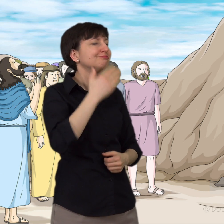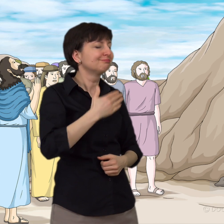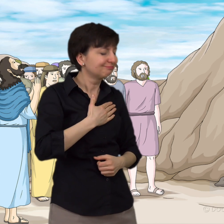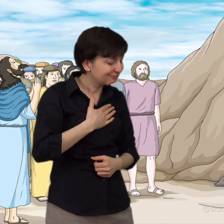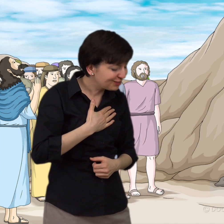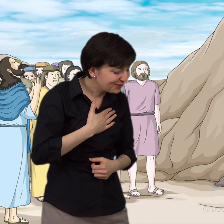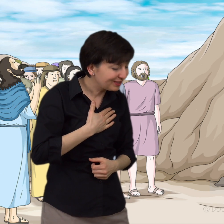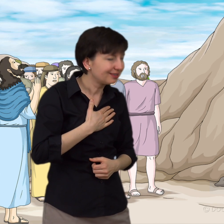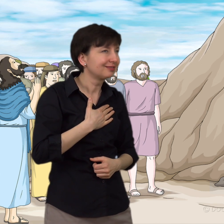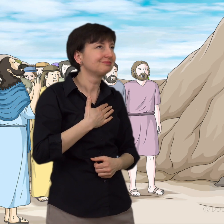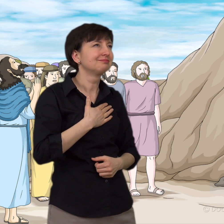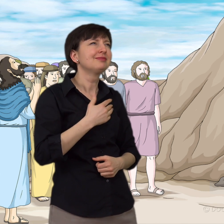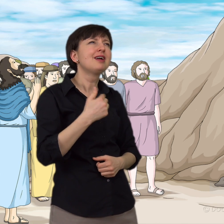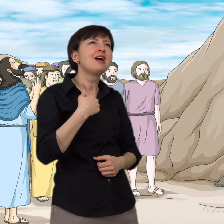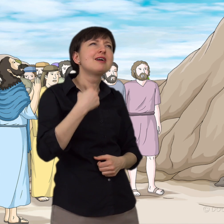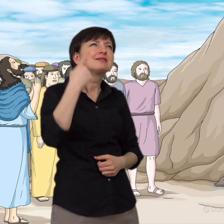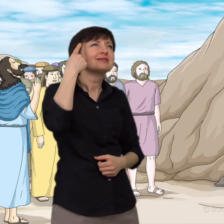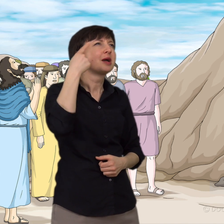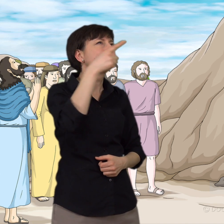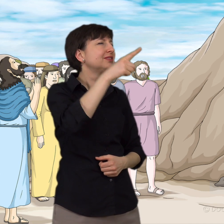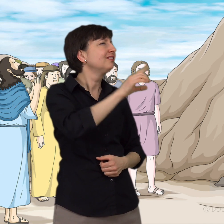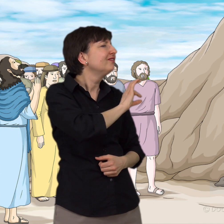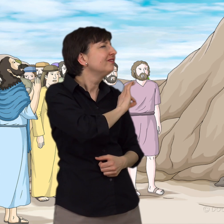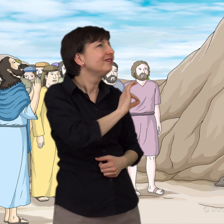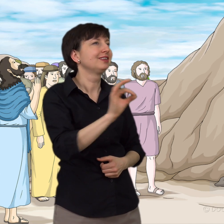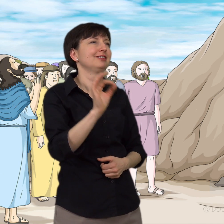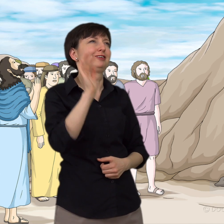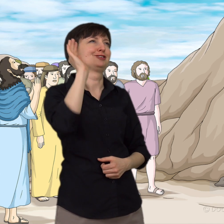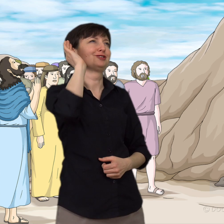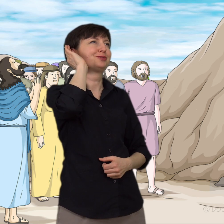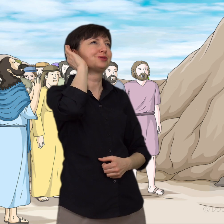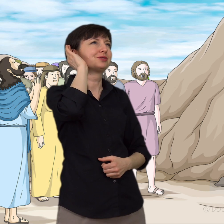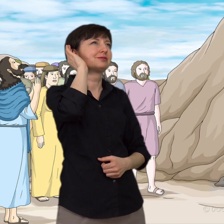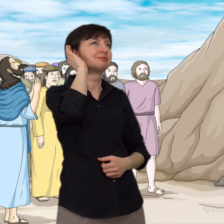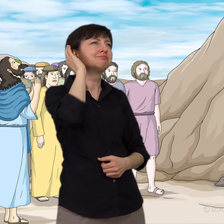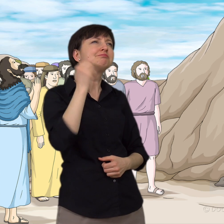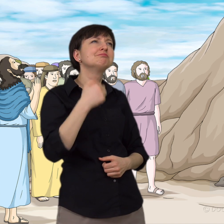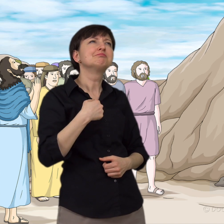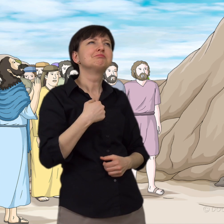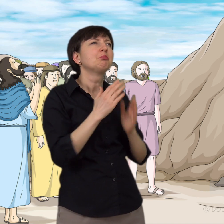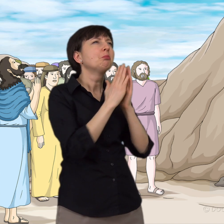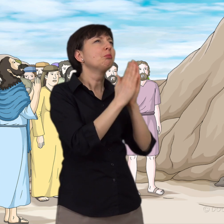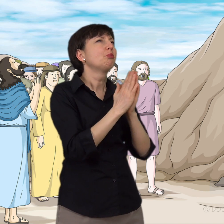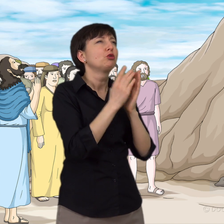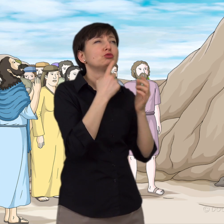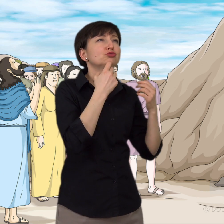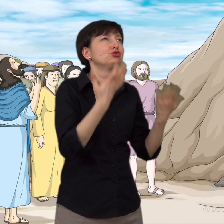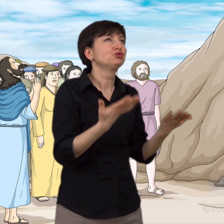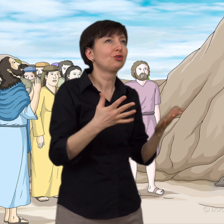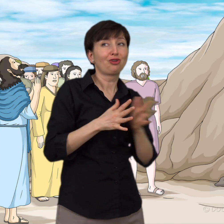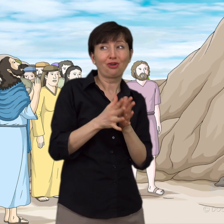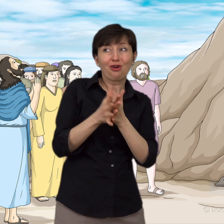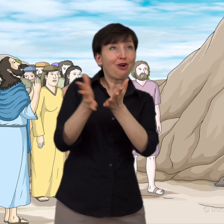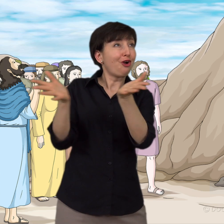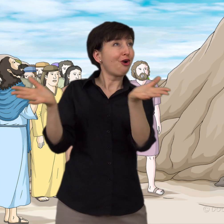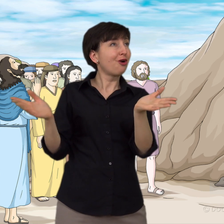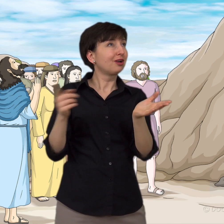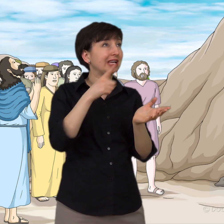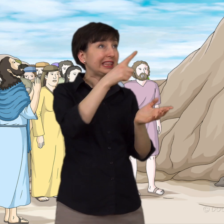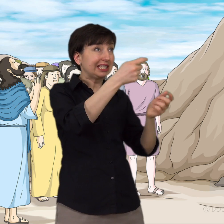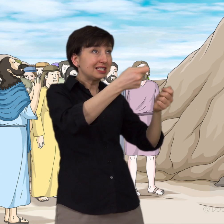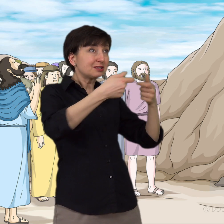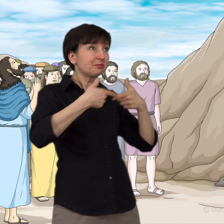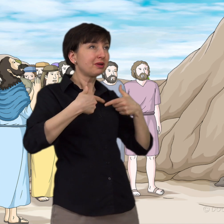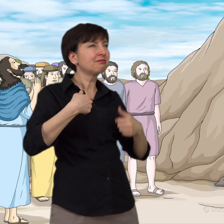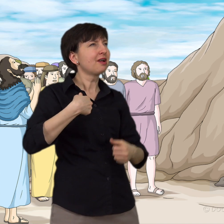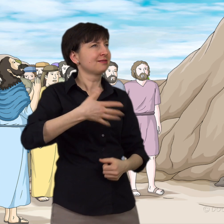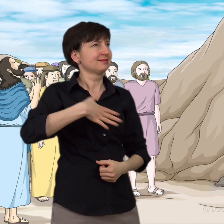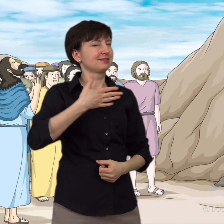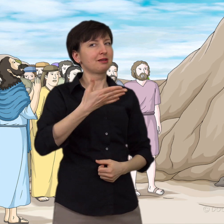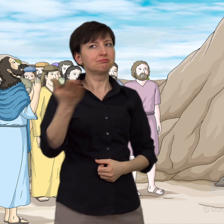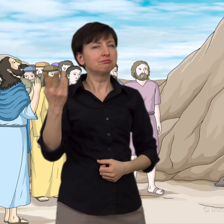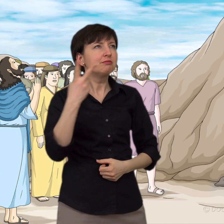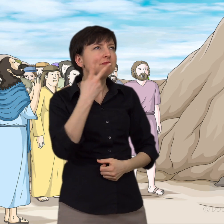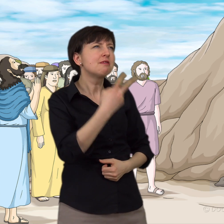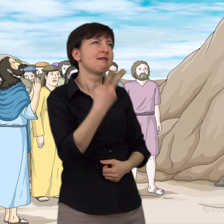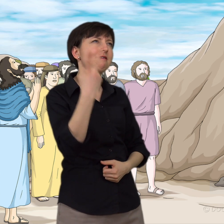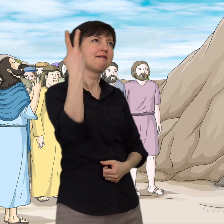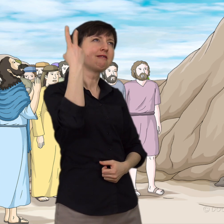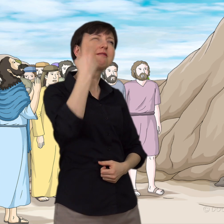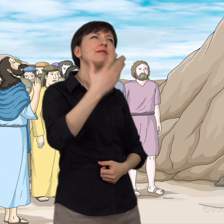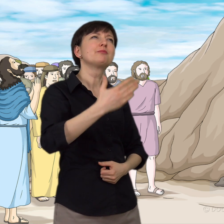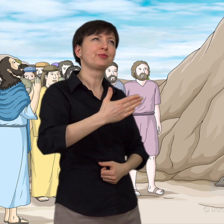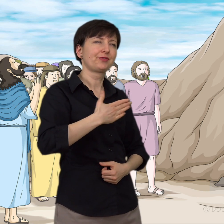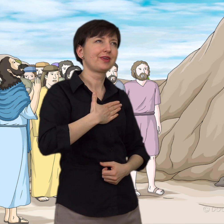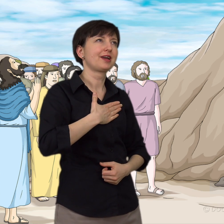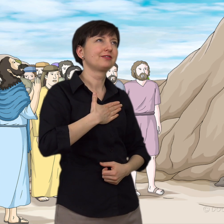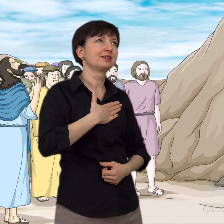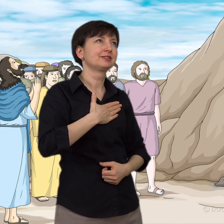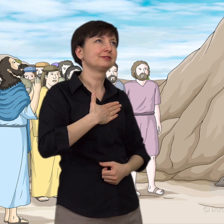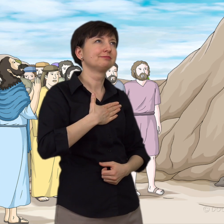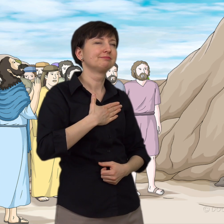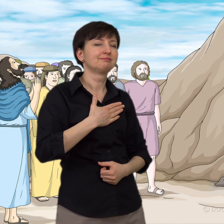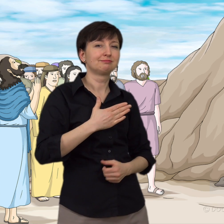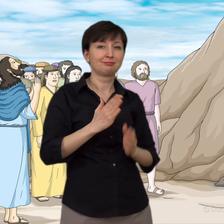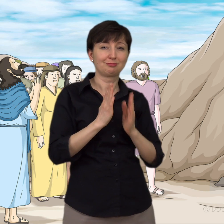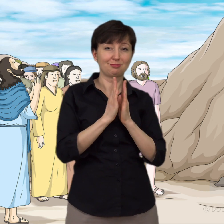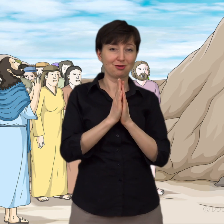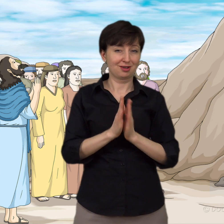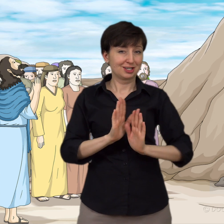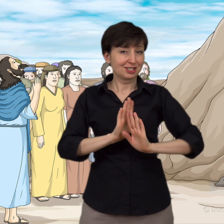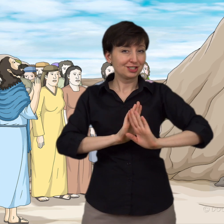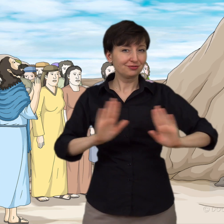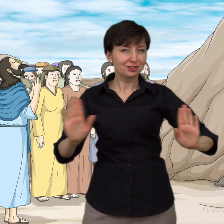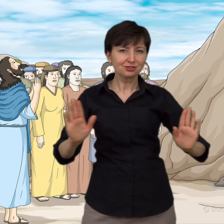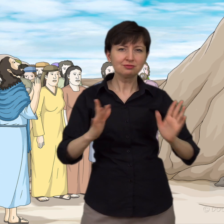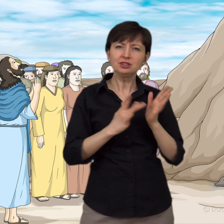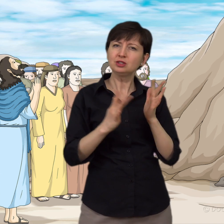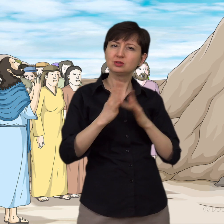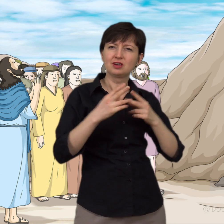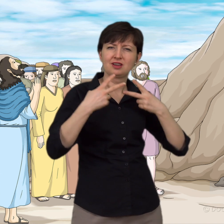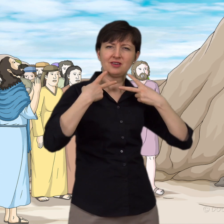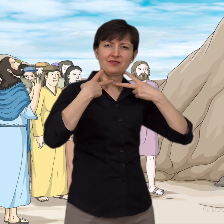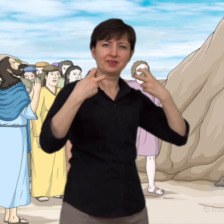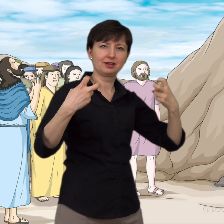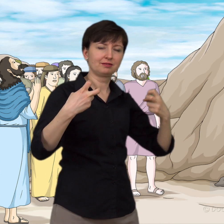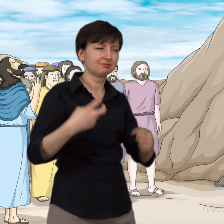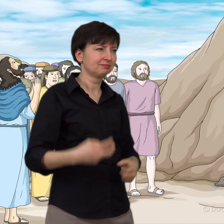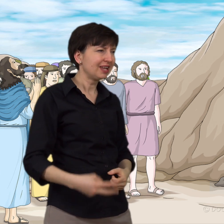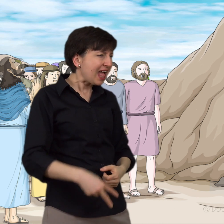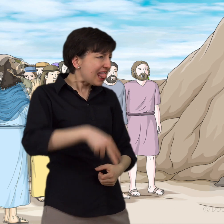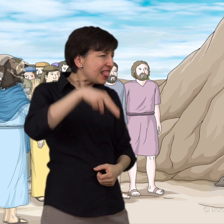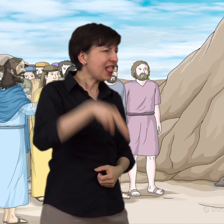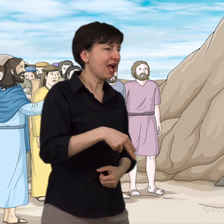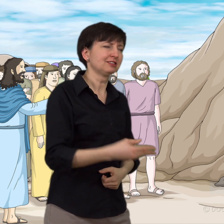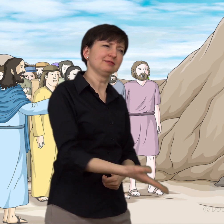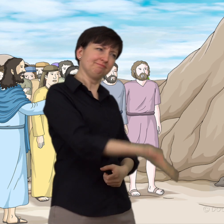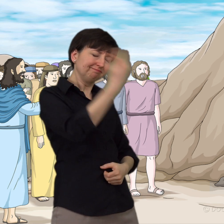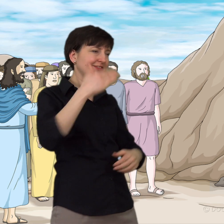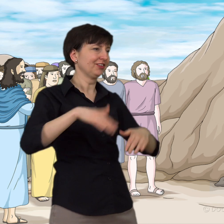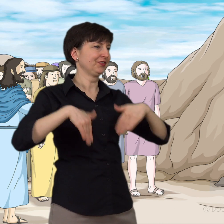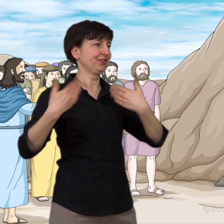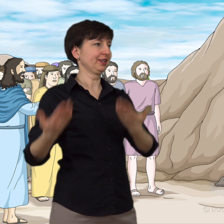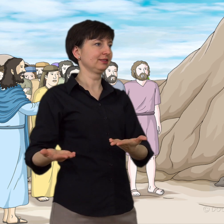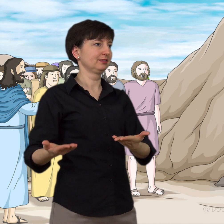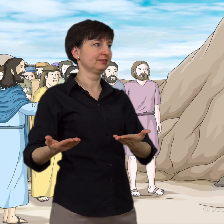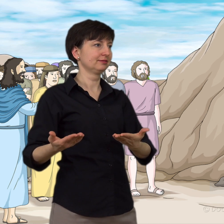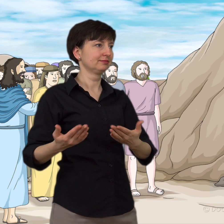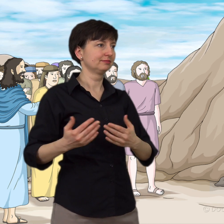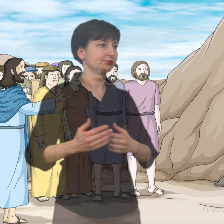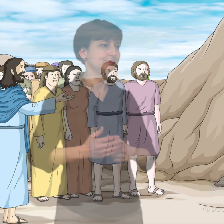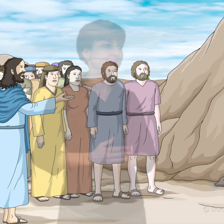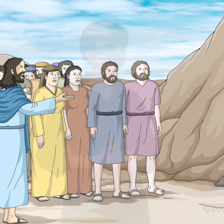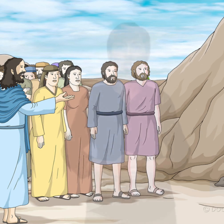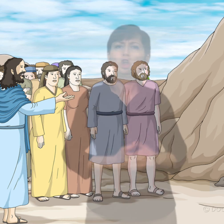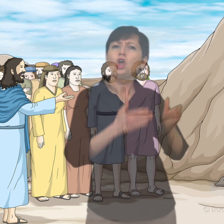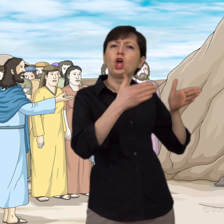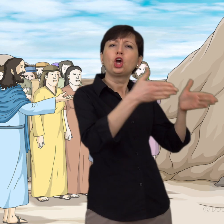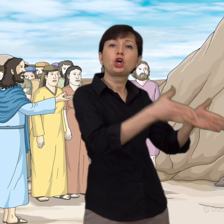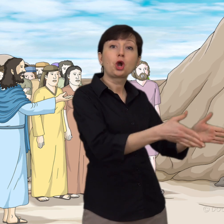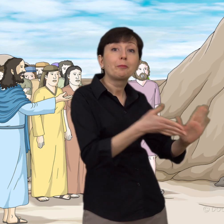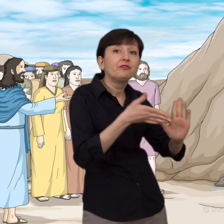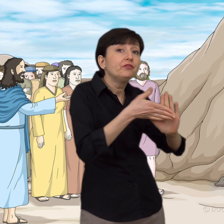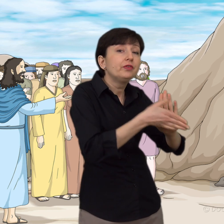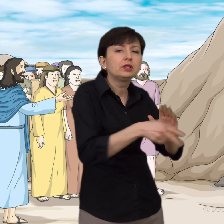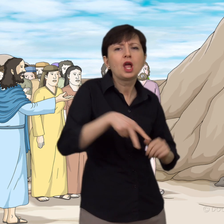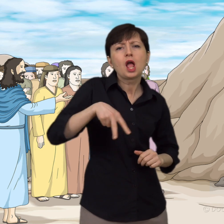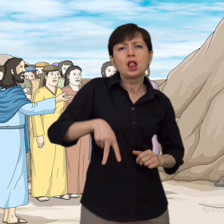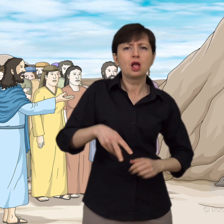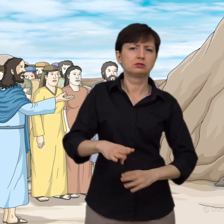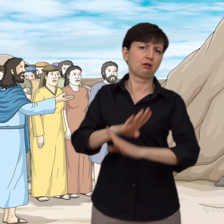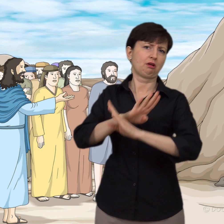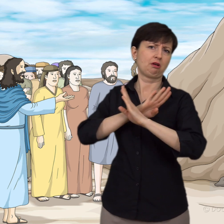I knew that You always hear Me, but I say this for the benefit of the people standing here, so they may believe that You sent Me.”